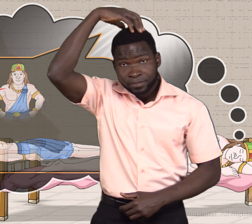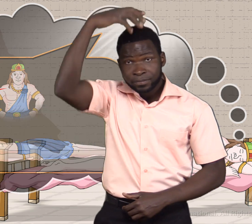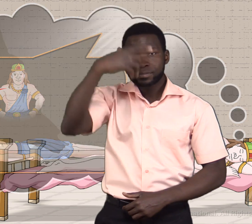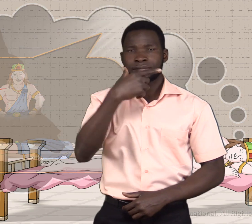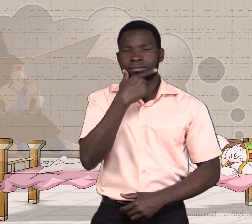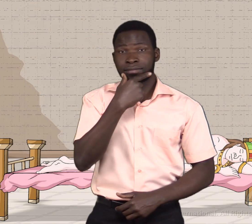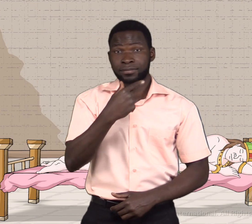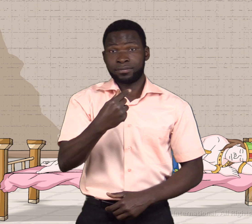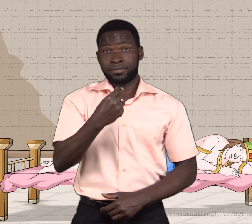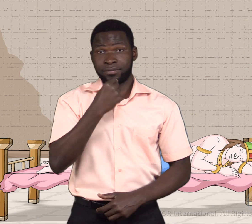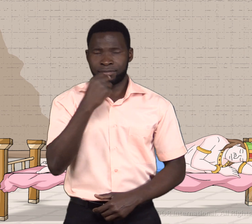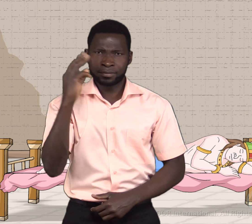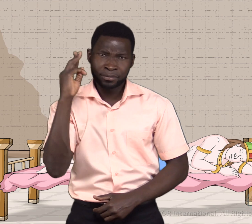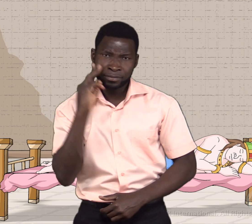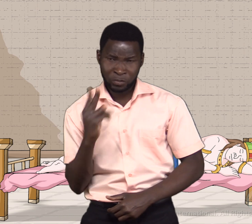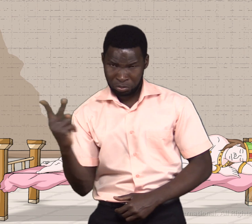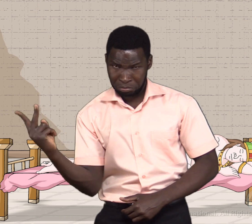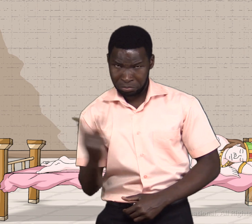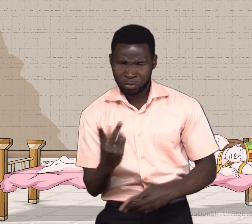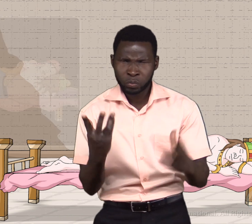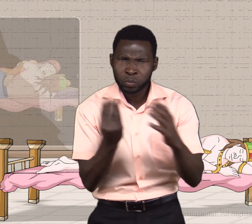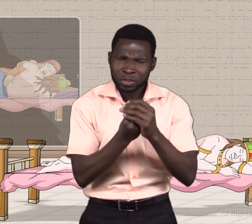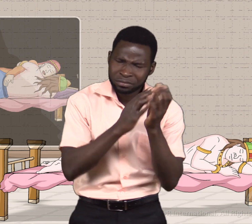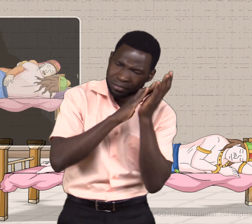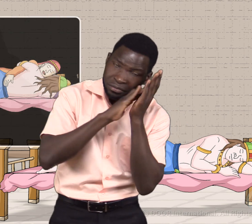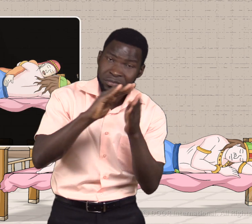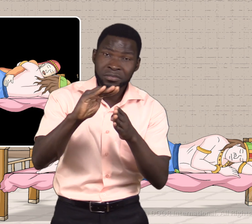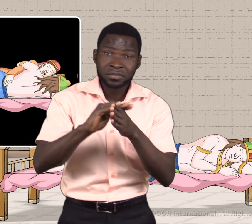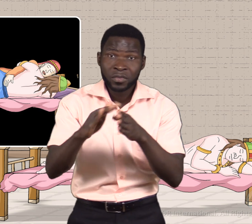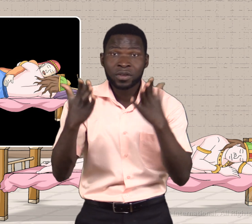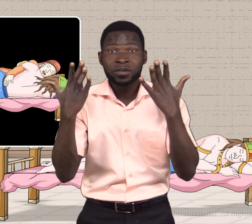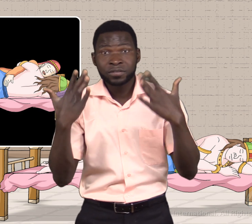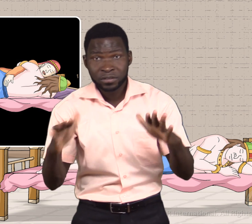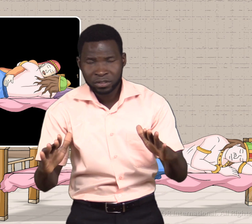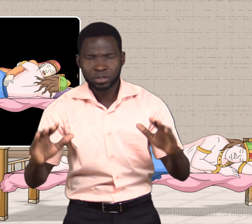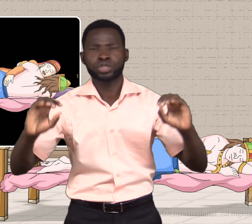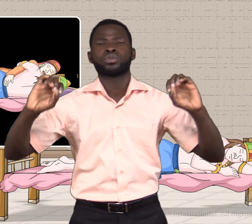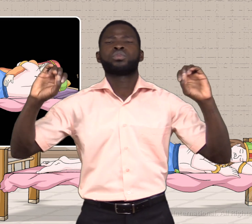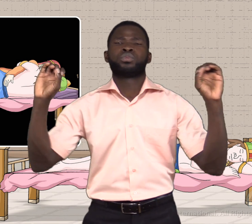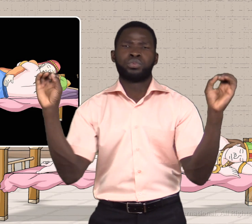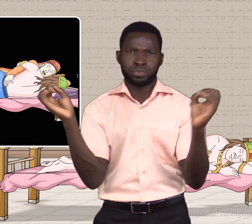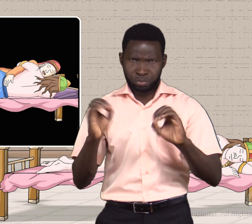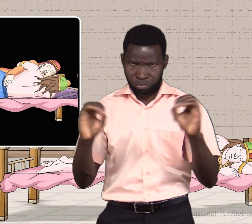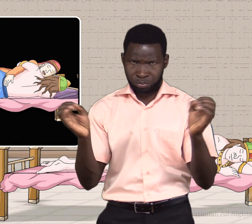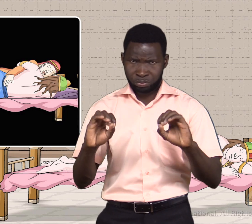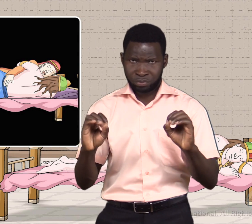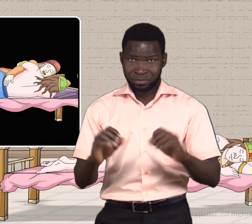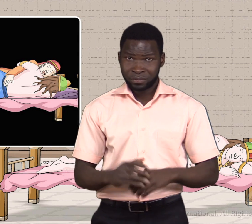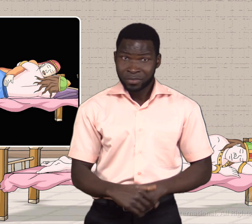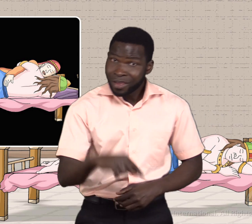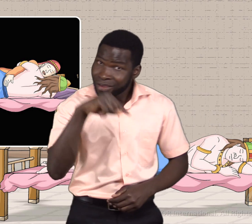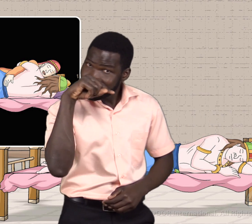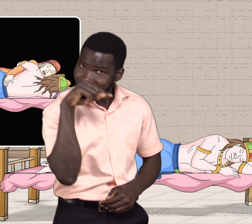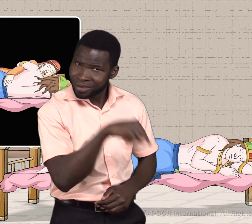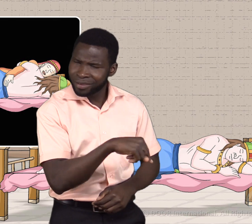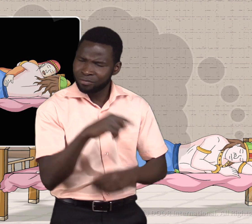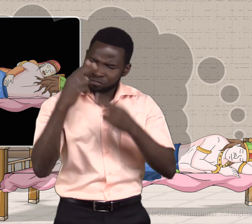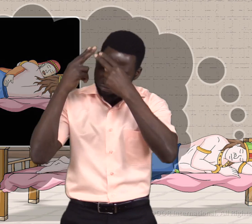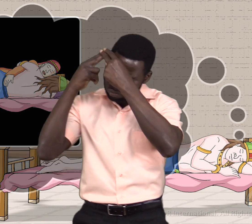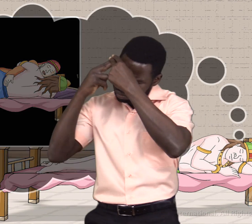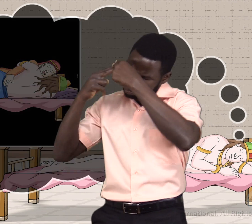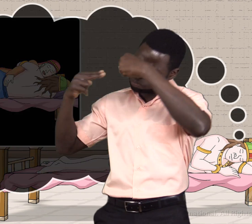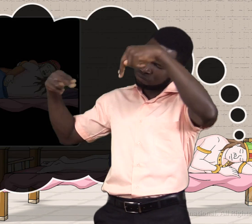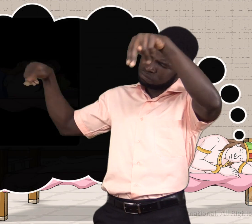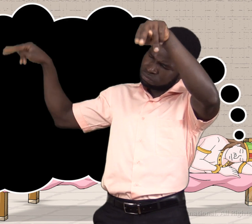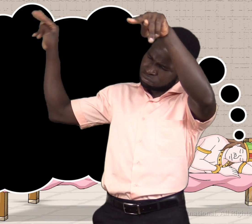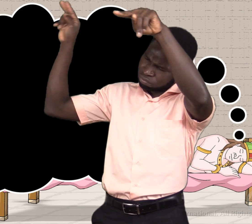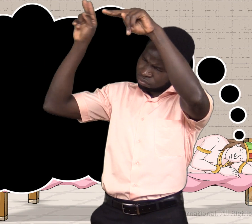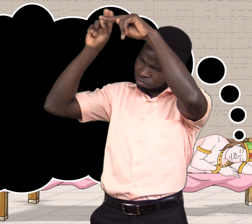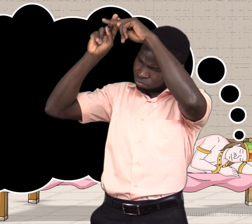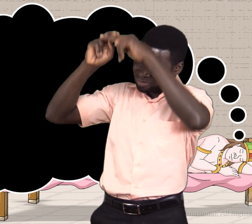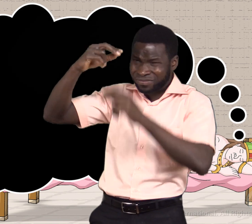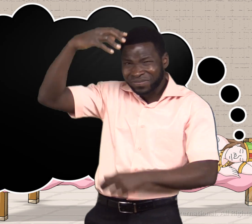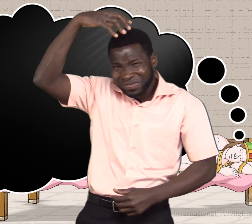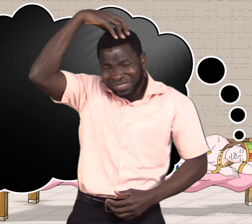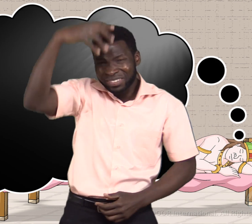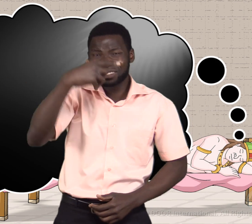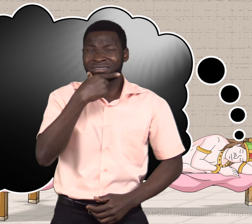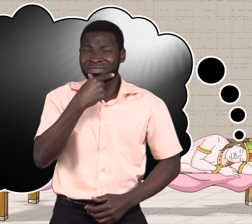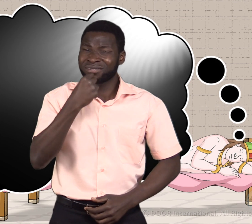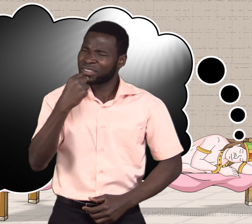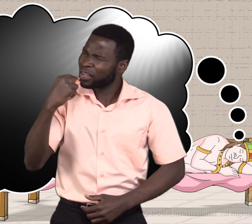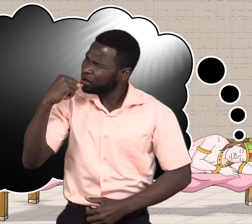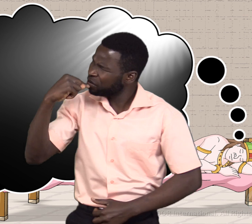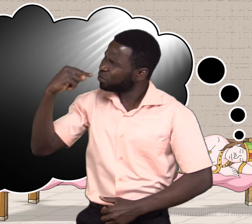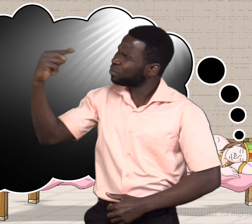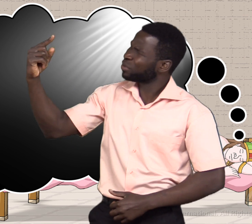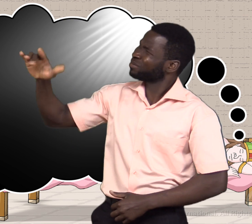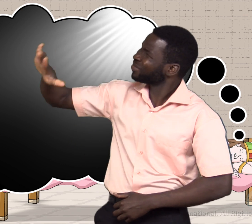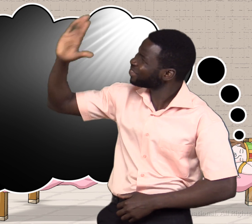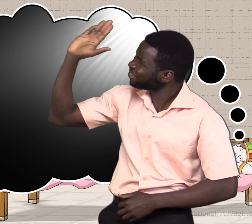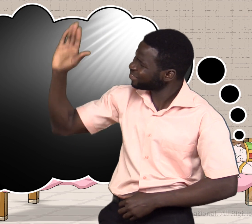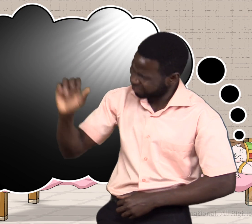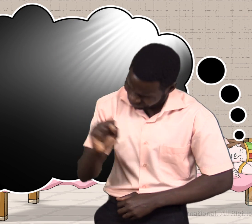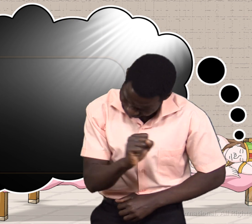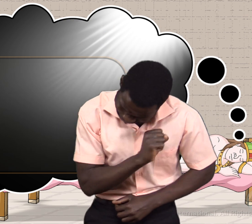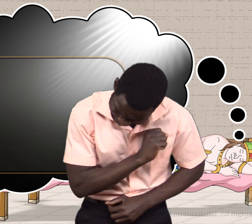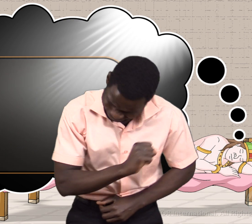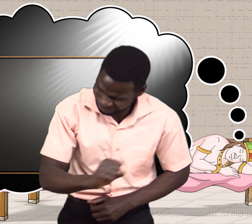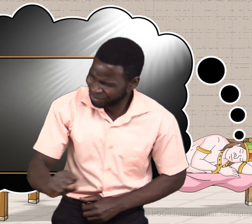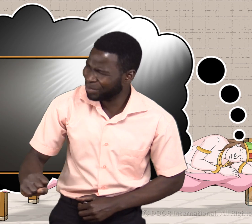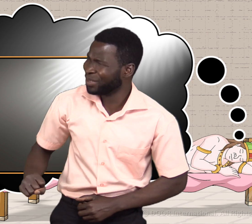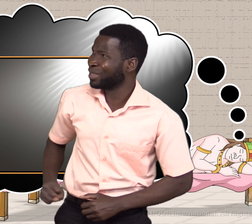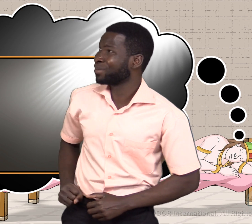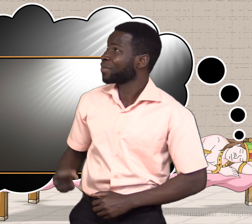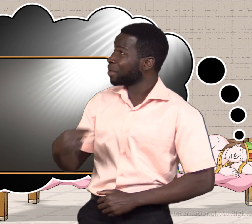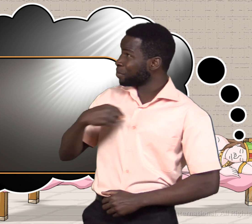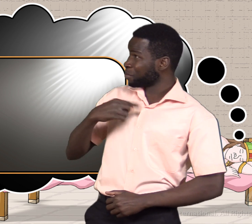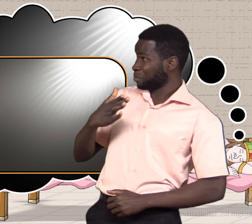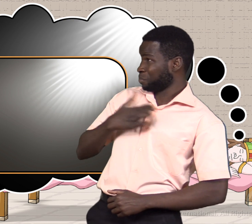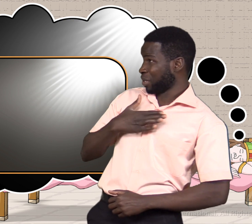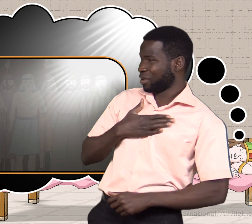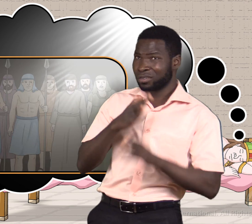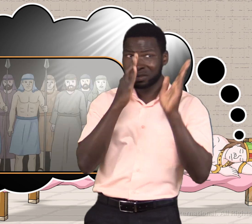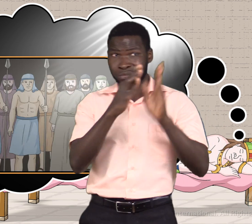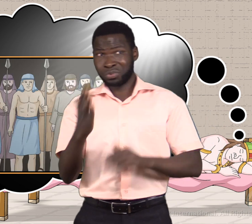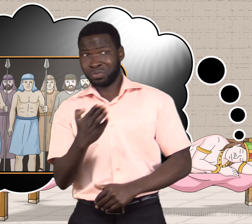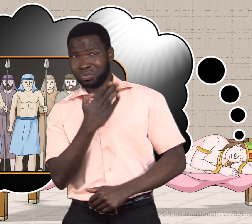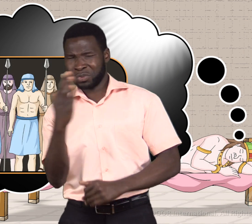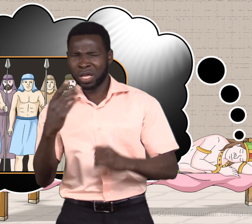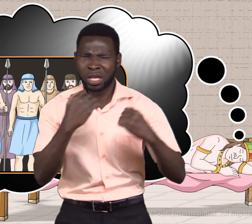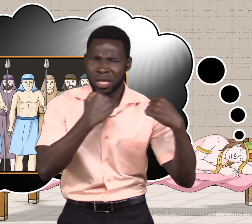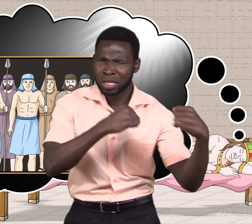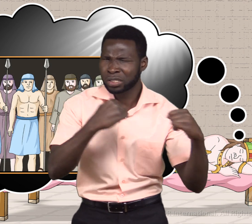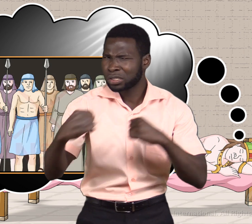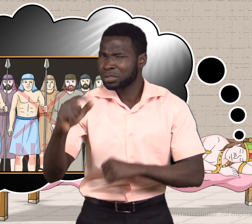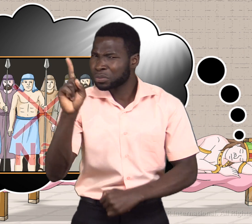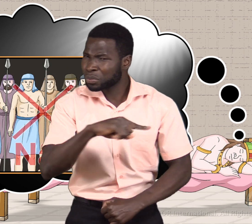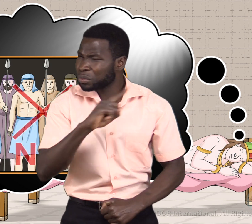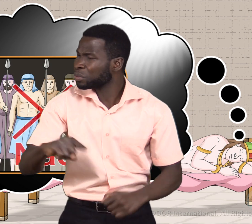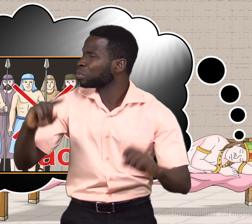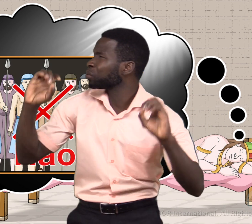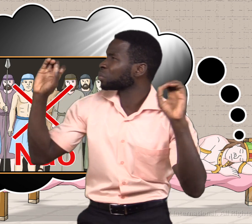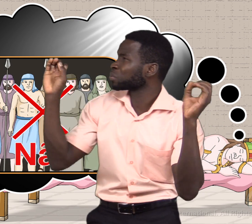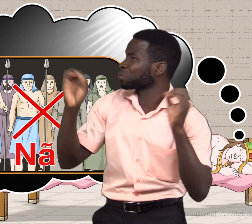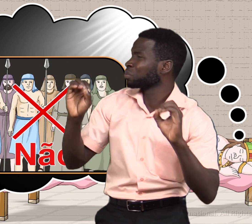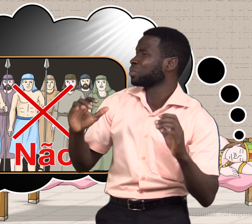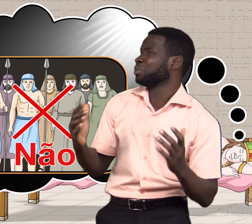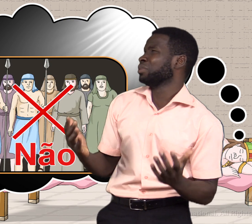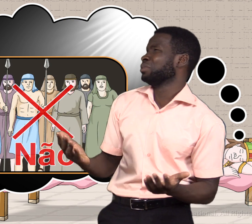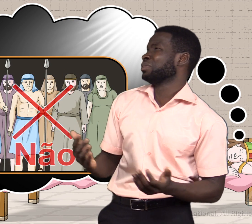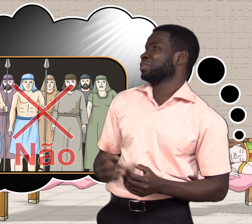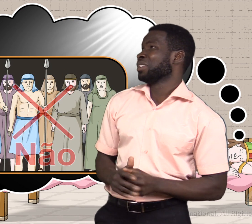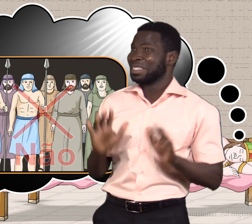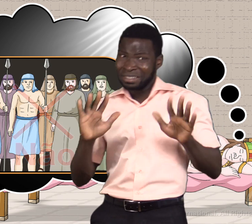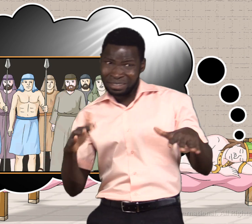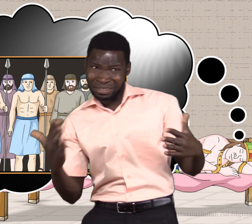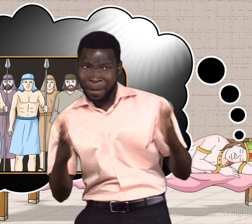Now Abimelech had not gone near her, so he replied, “Lord, would You destroy a nation even though it is innocent?